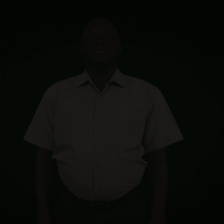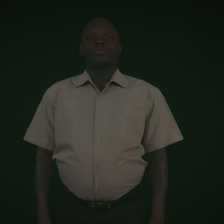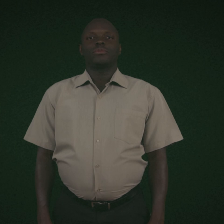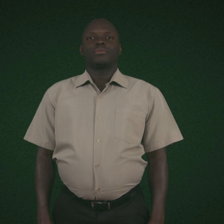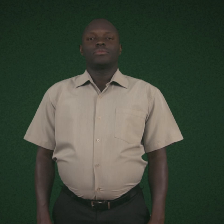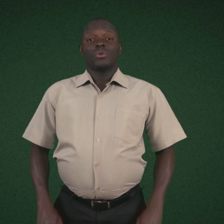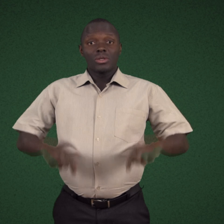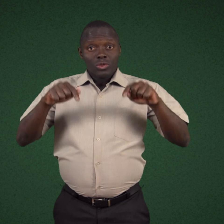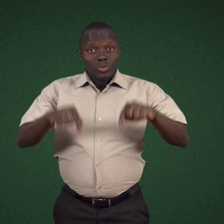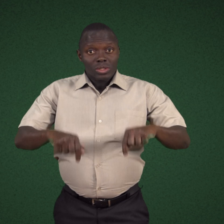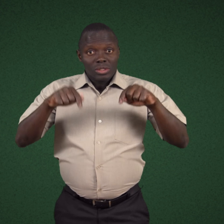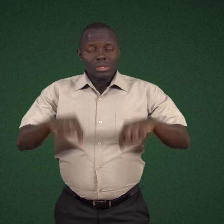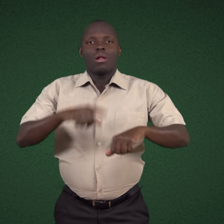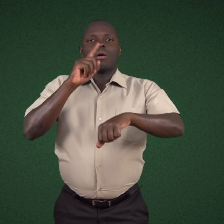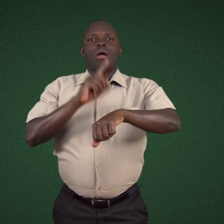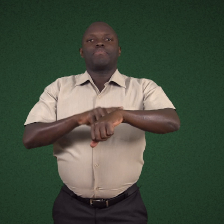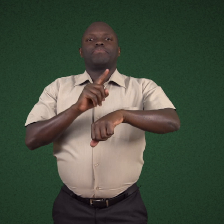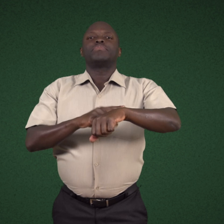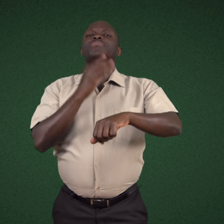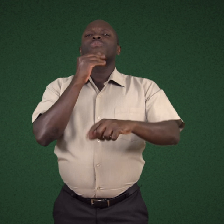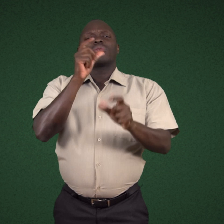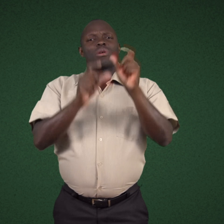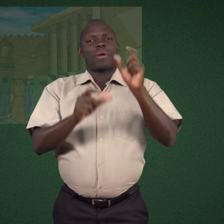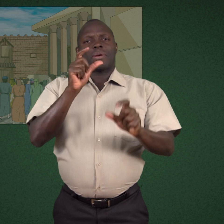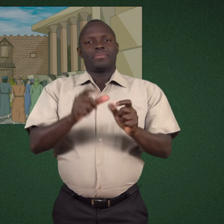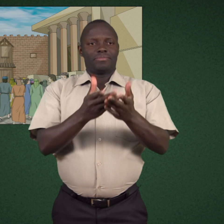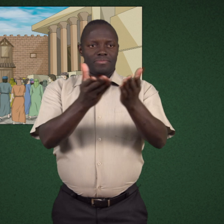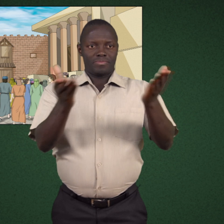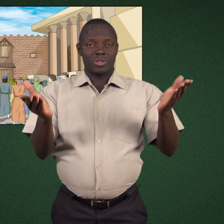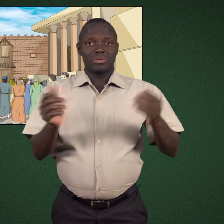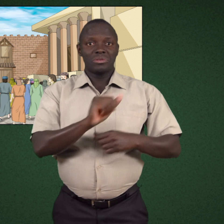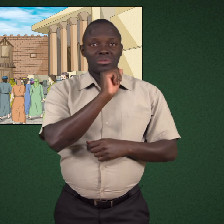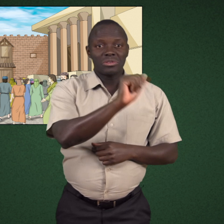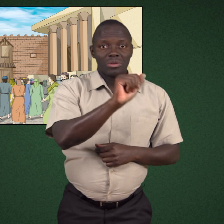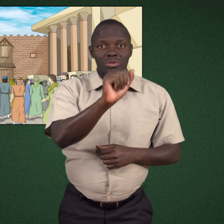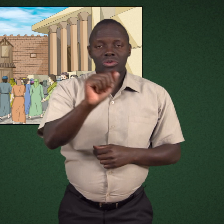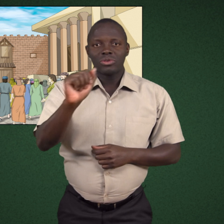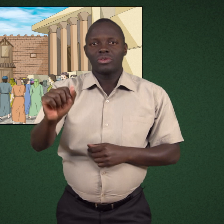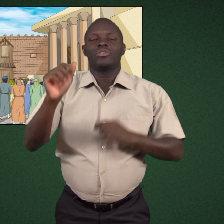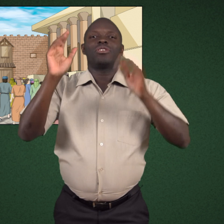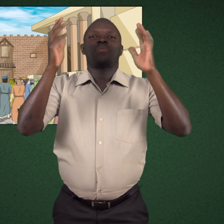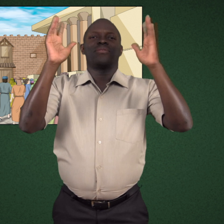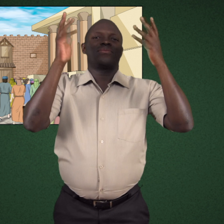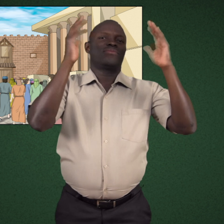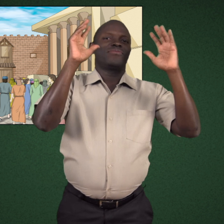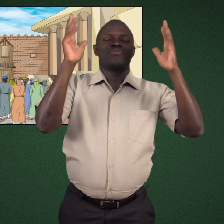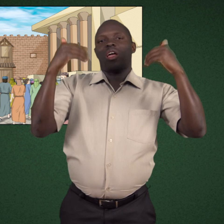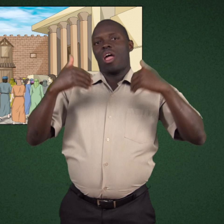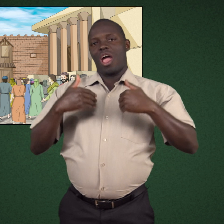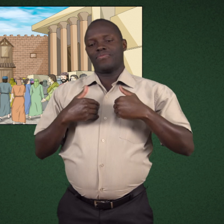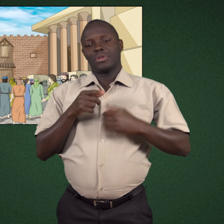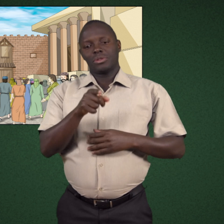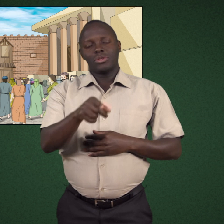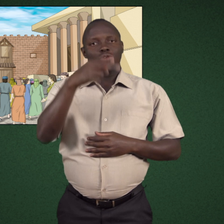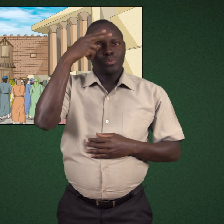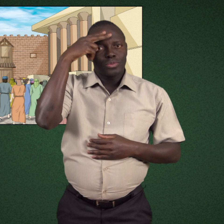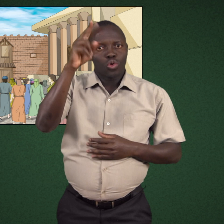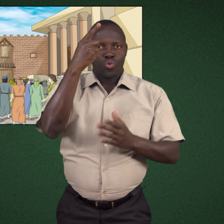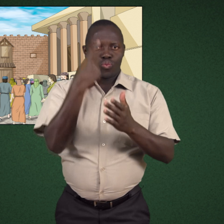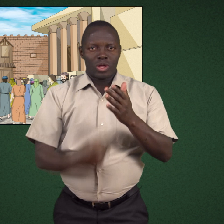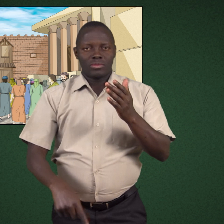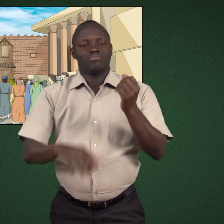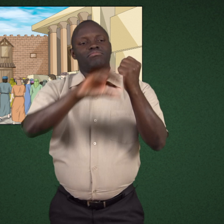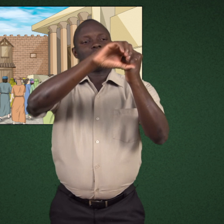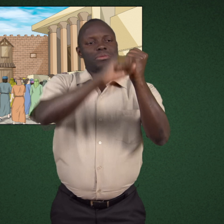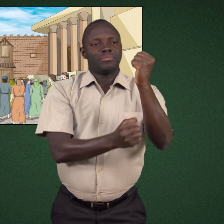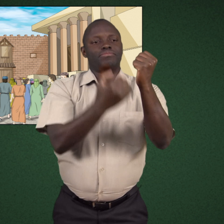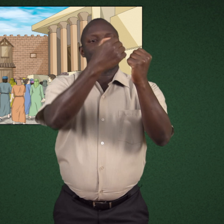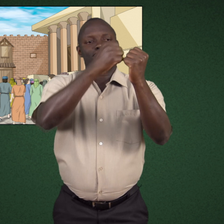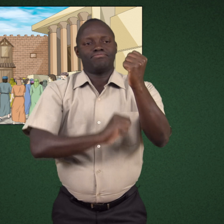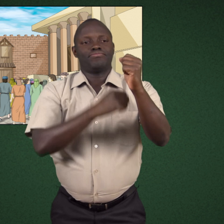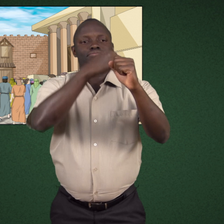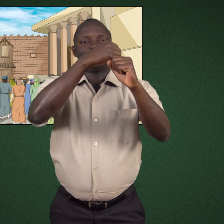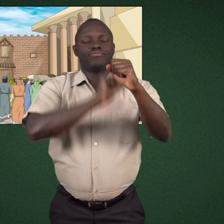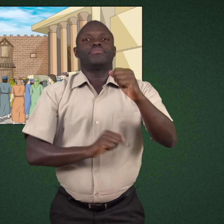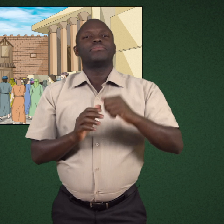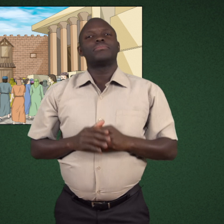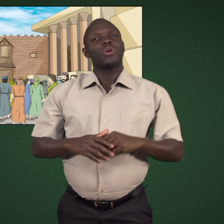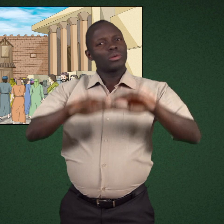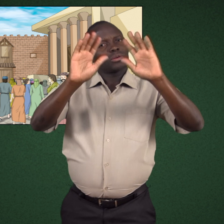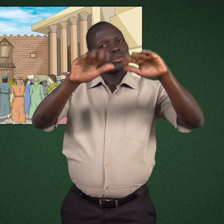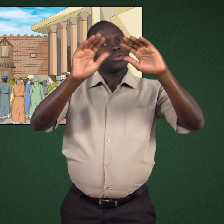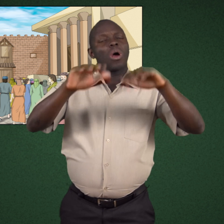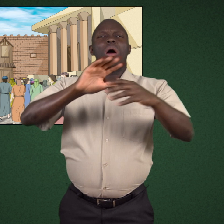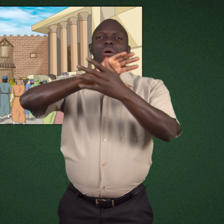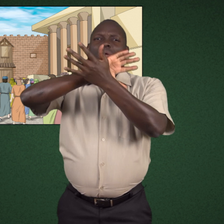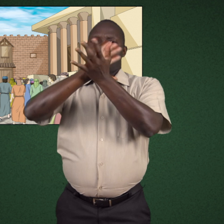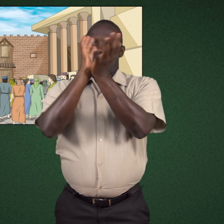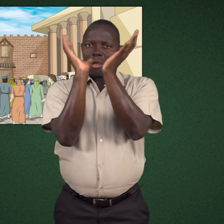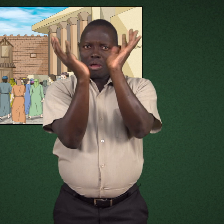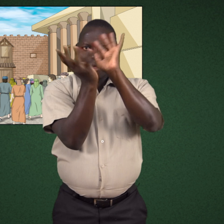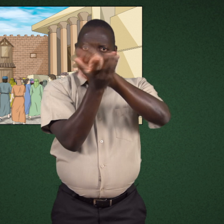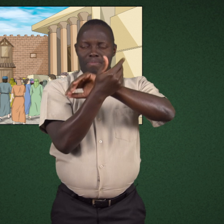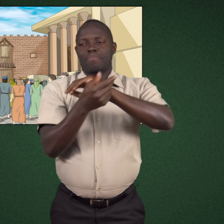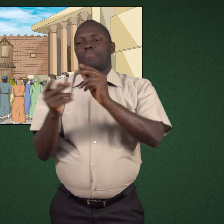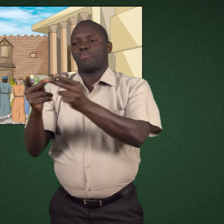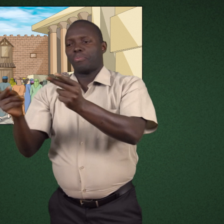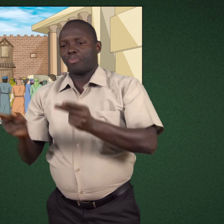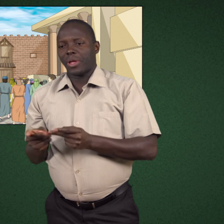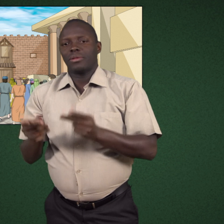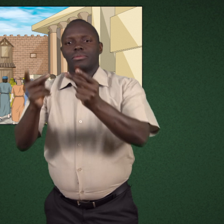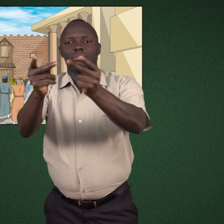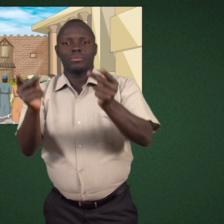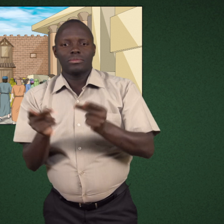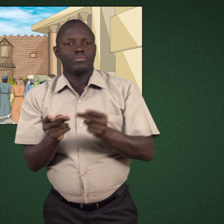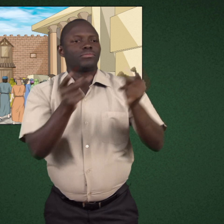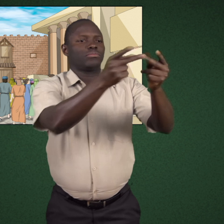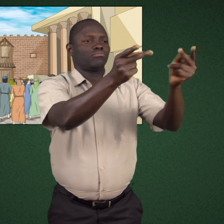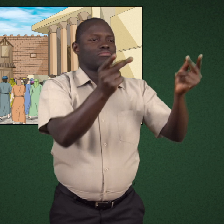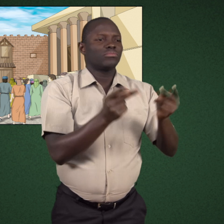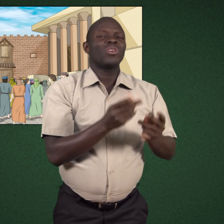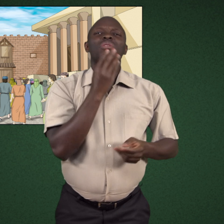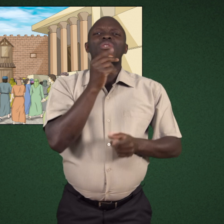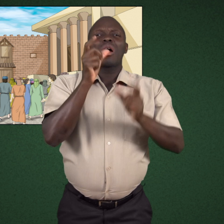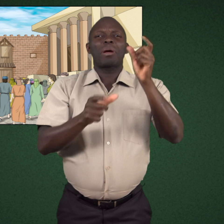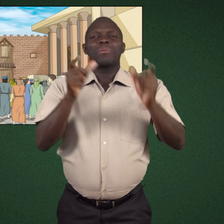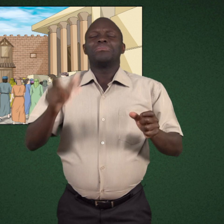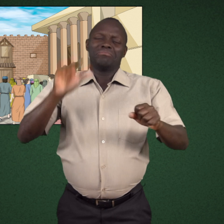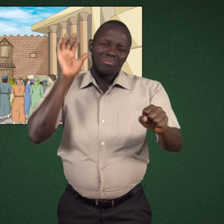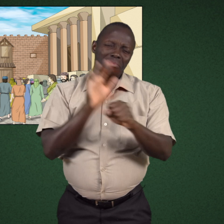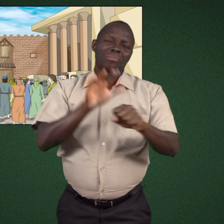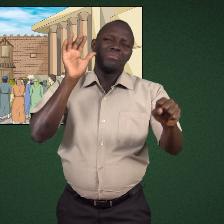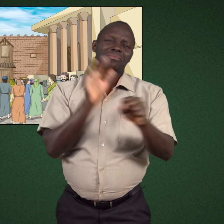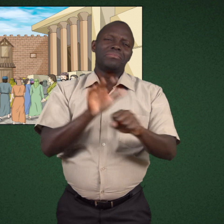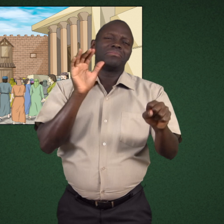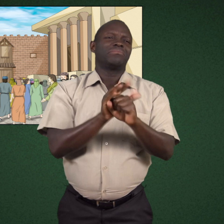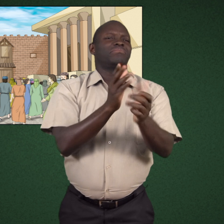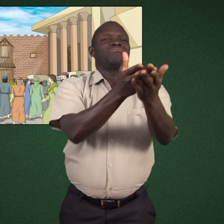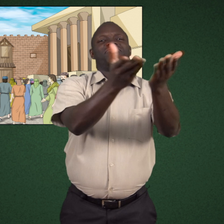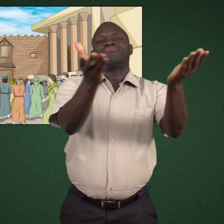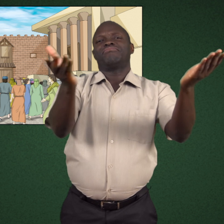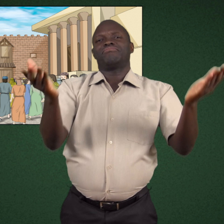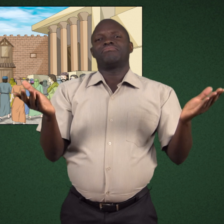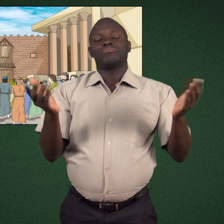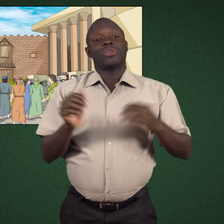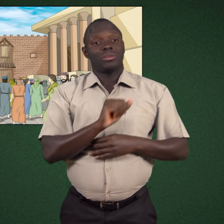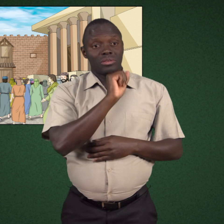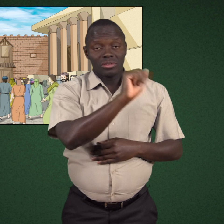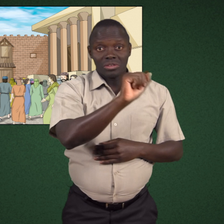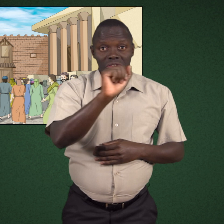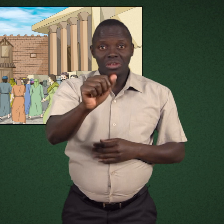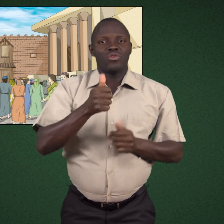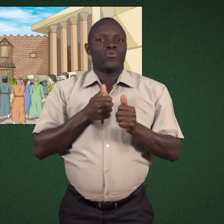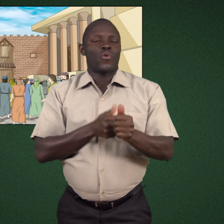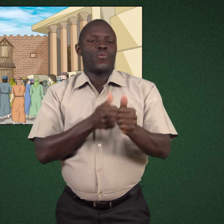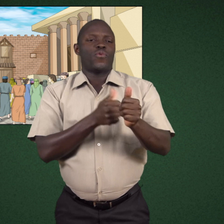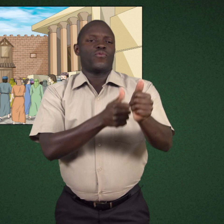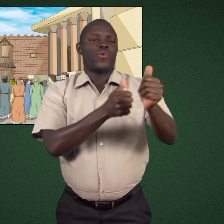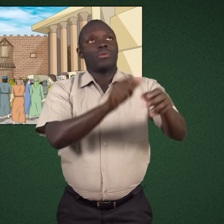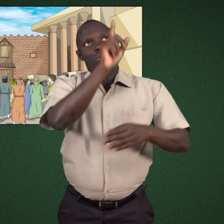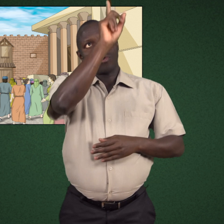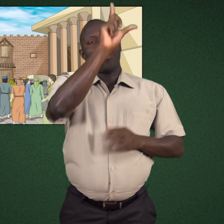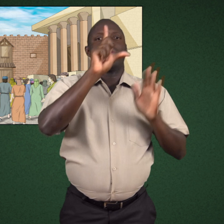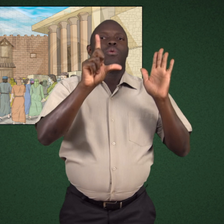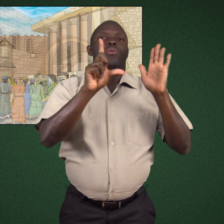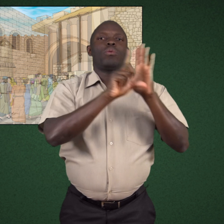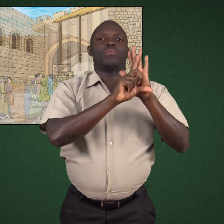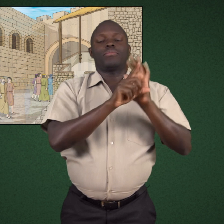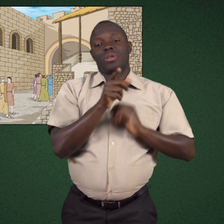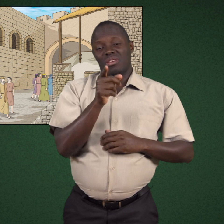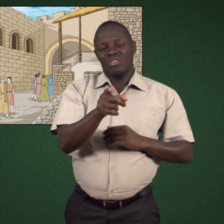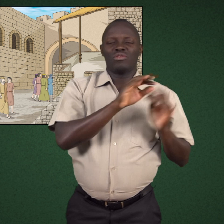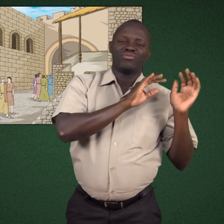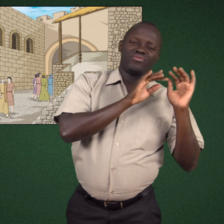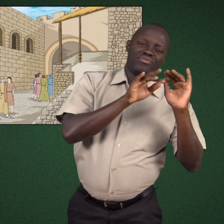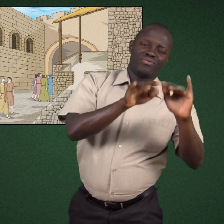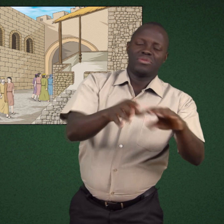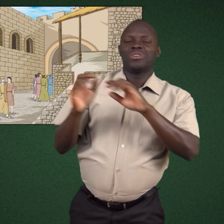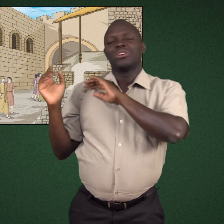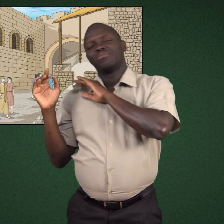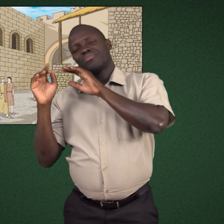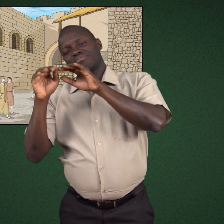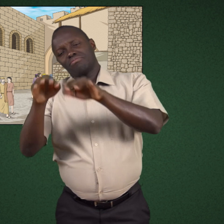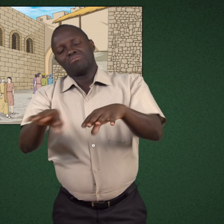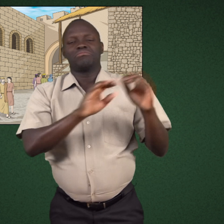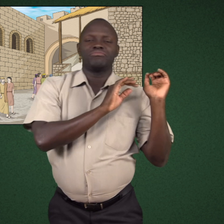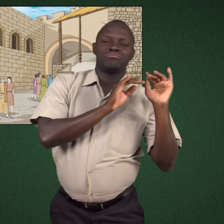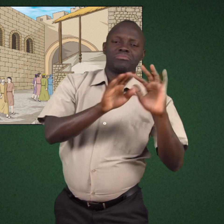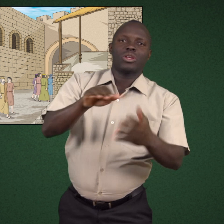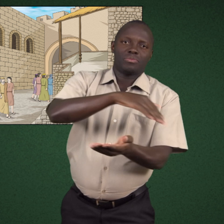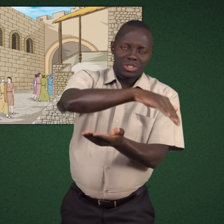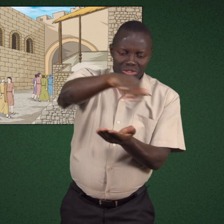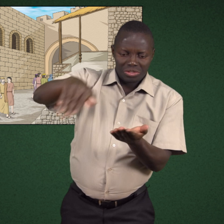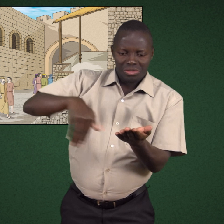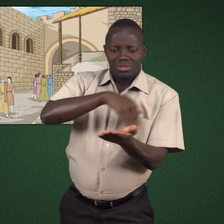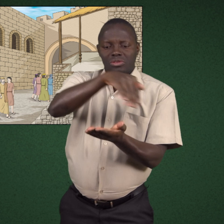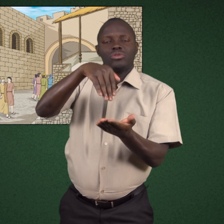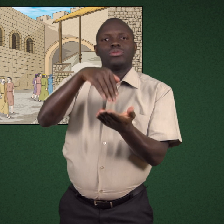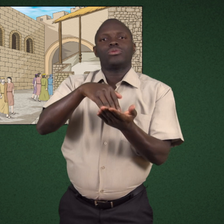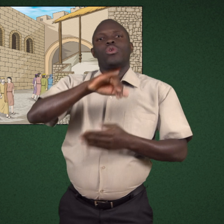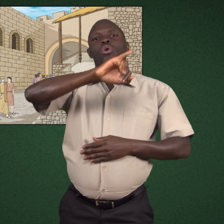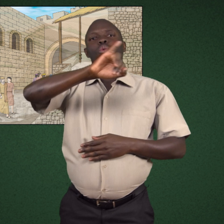When the day of Pentecost came, they were all together in one place.